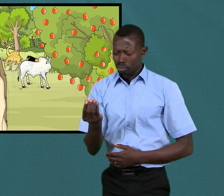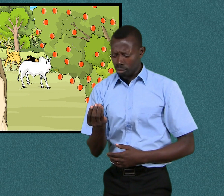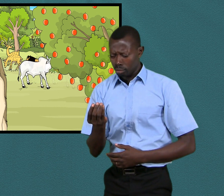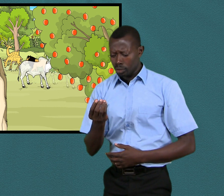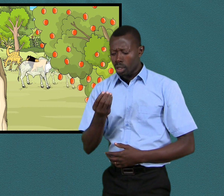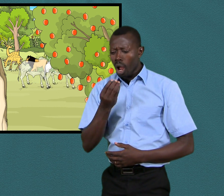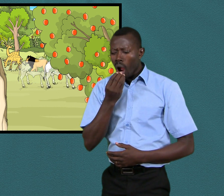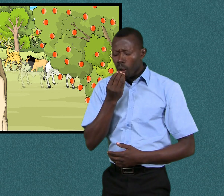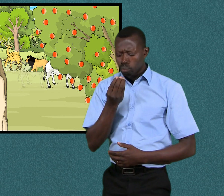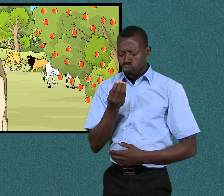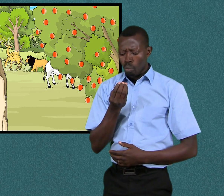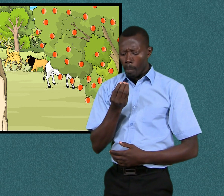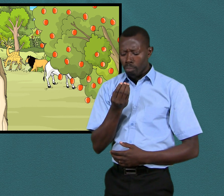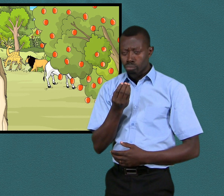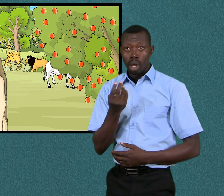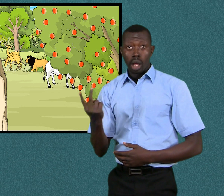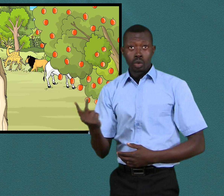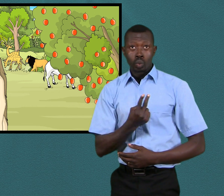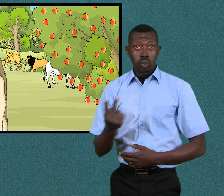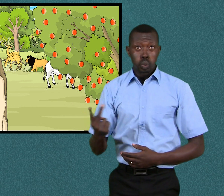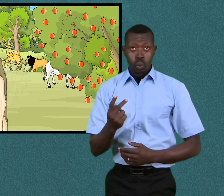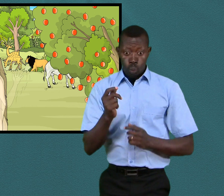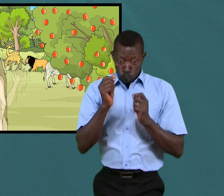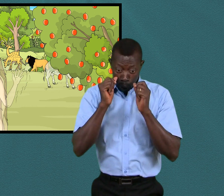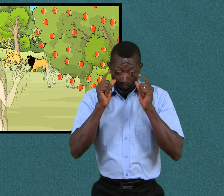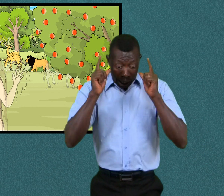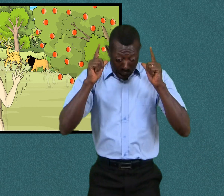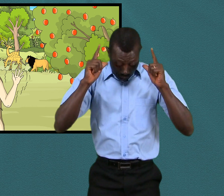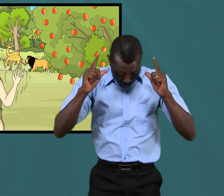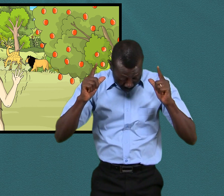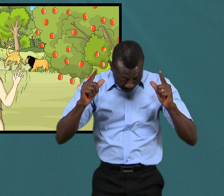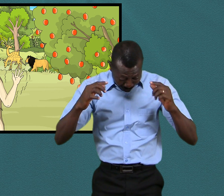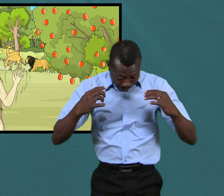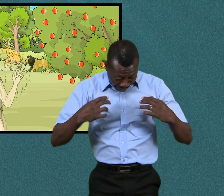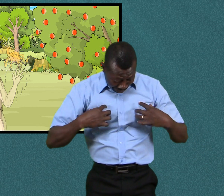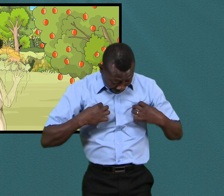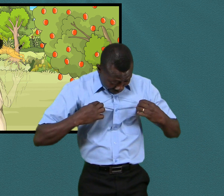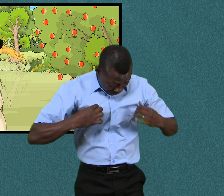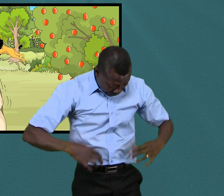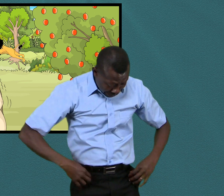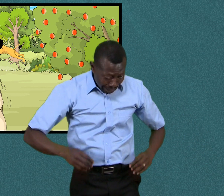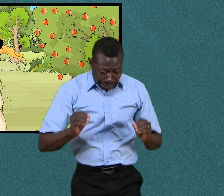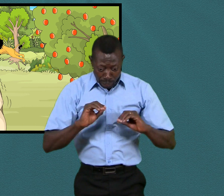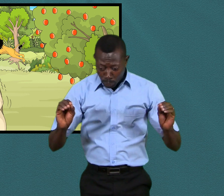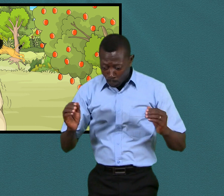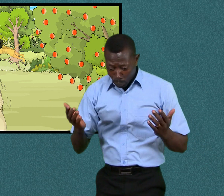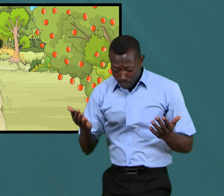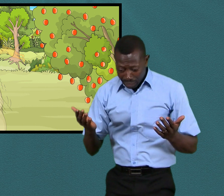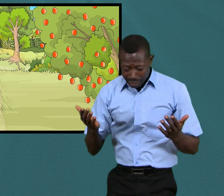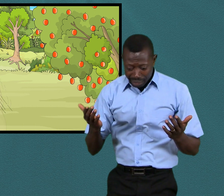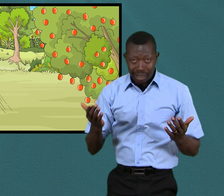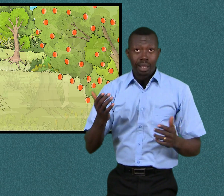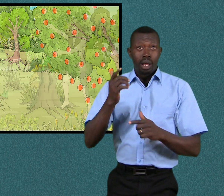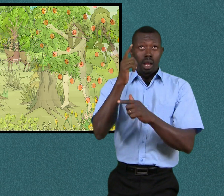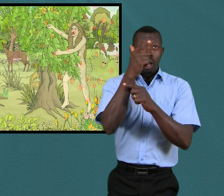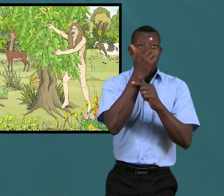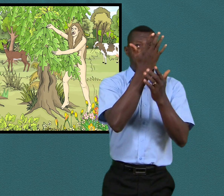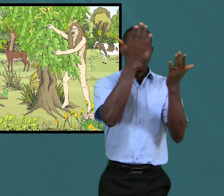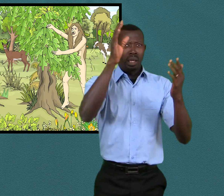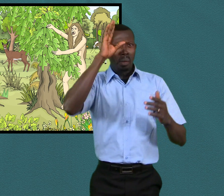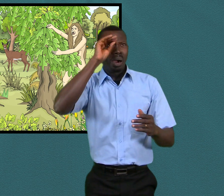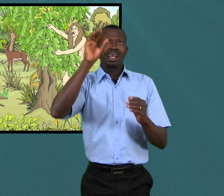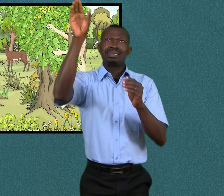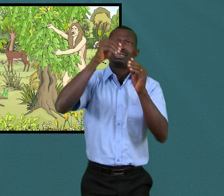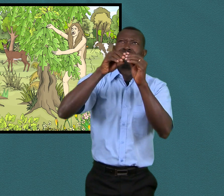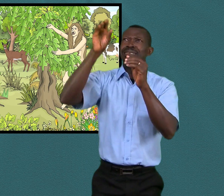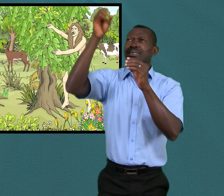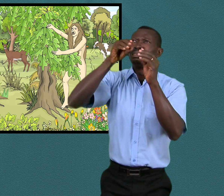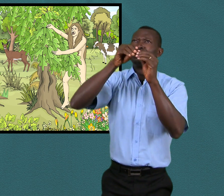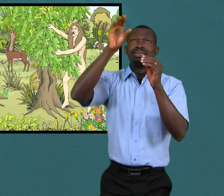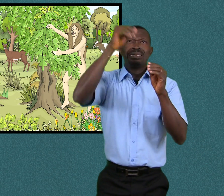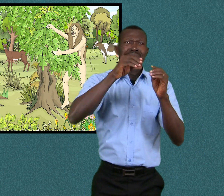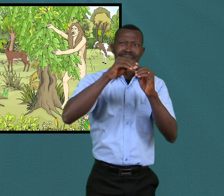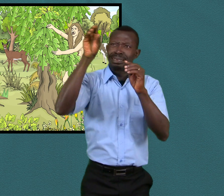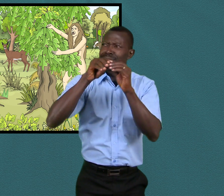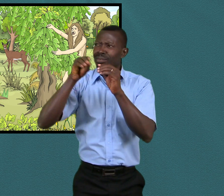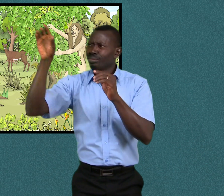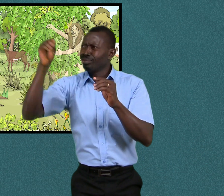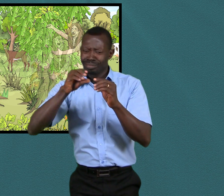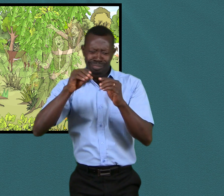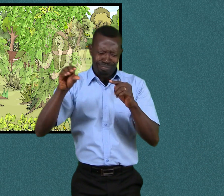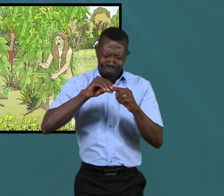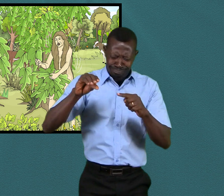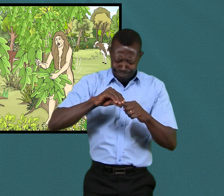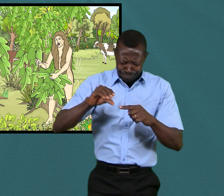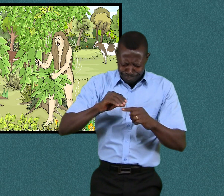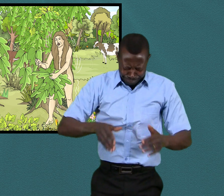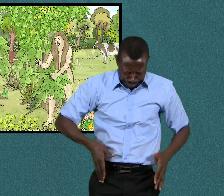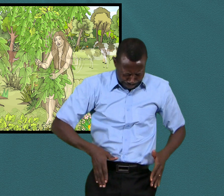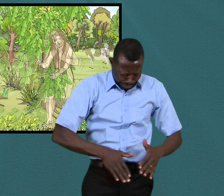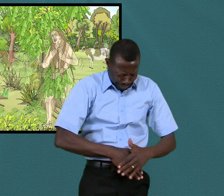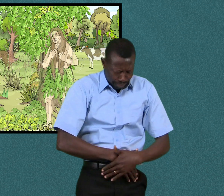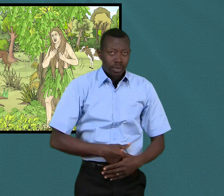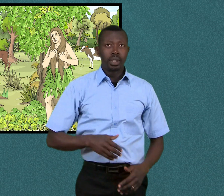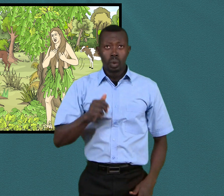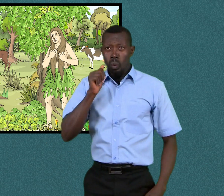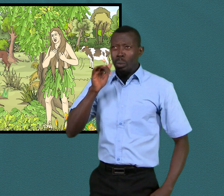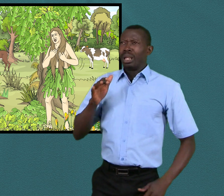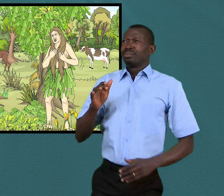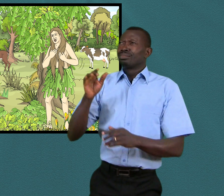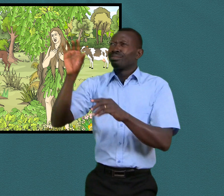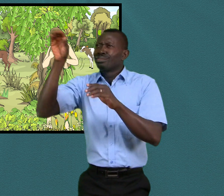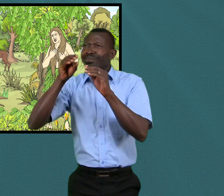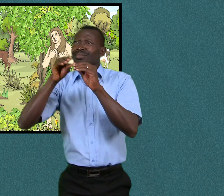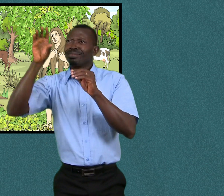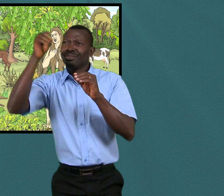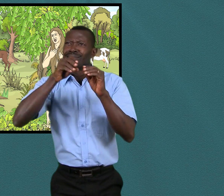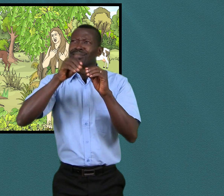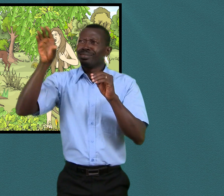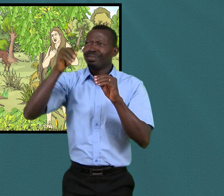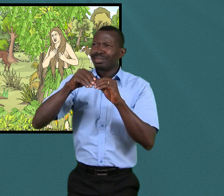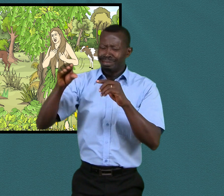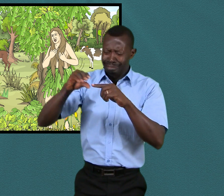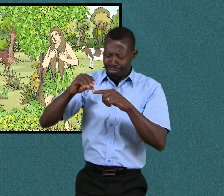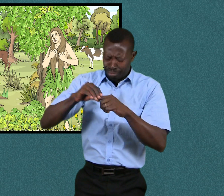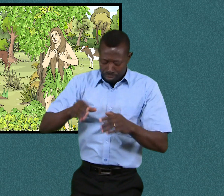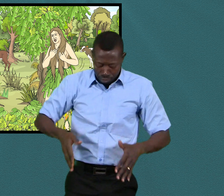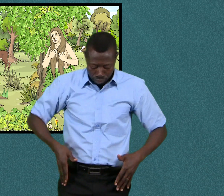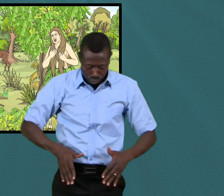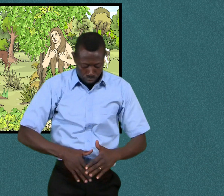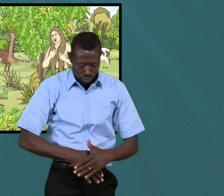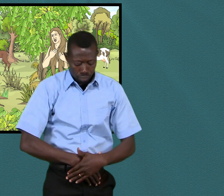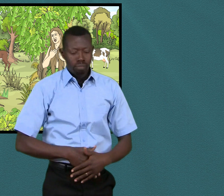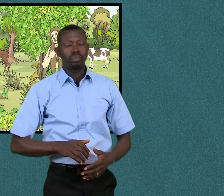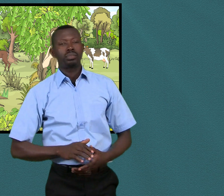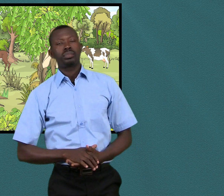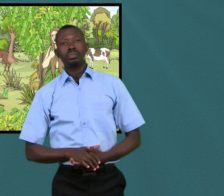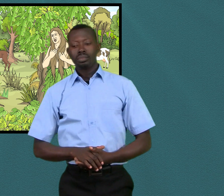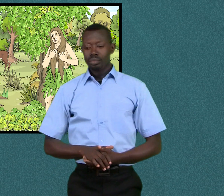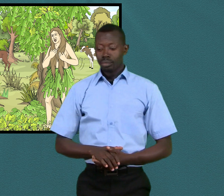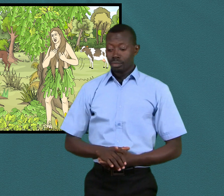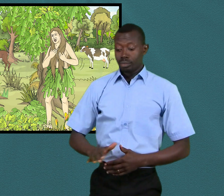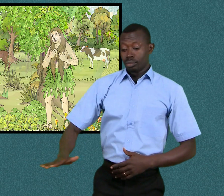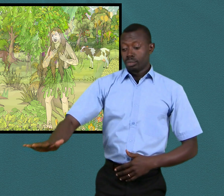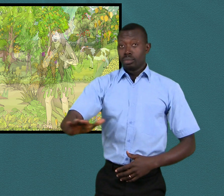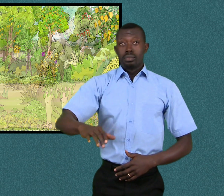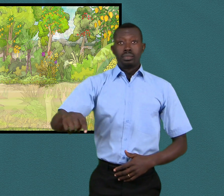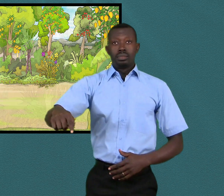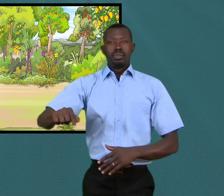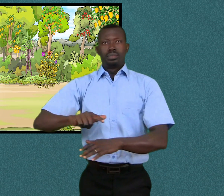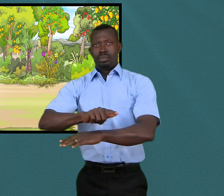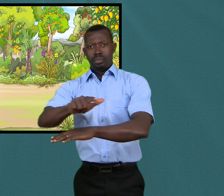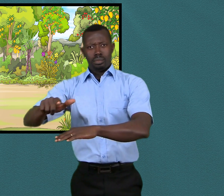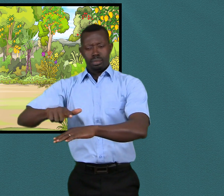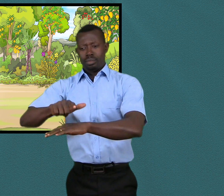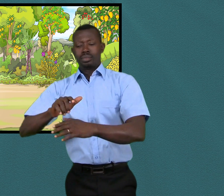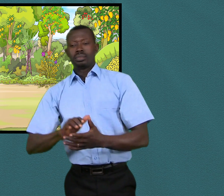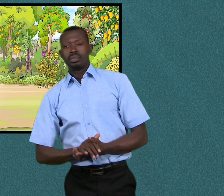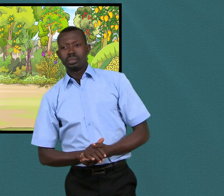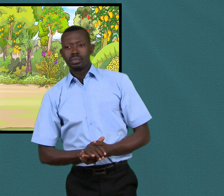And the eyes of both of them were opened, and they knew that they were naked; so they sewed together fig leaves and made coverings for themselves.